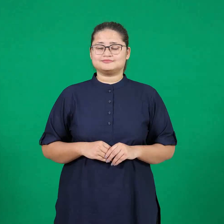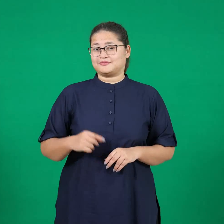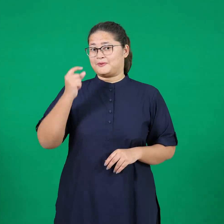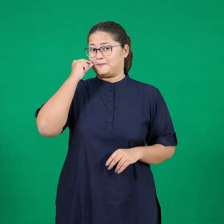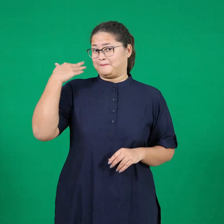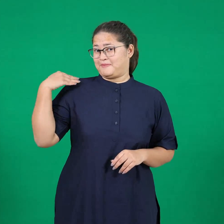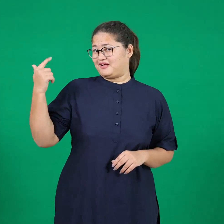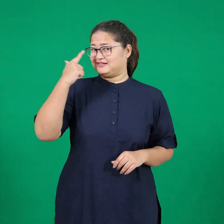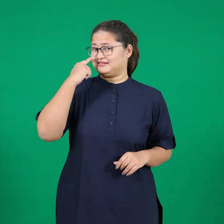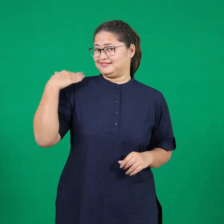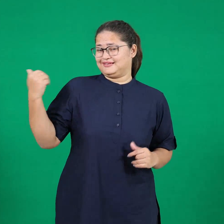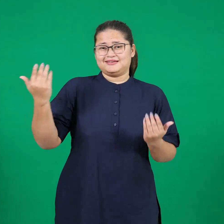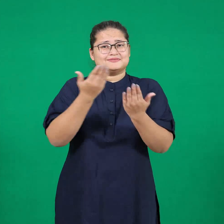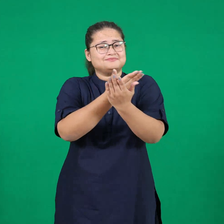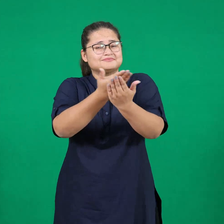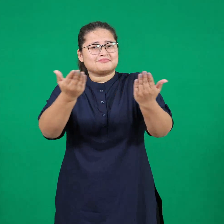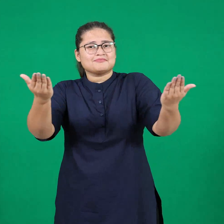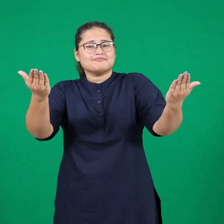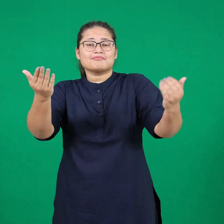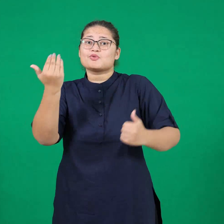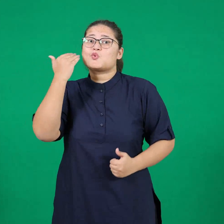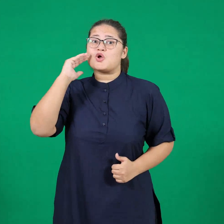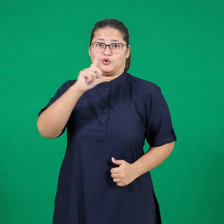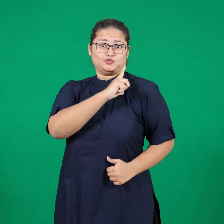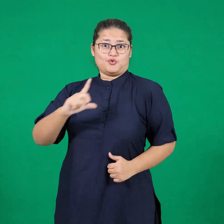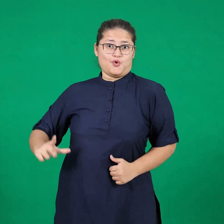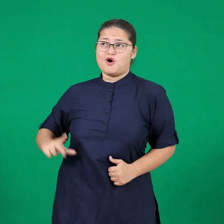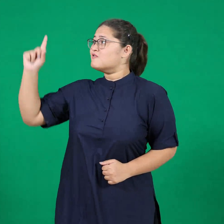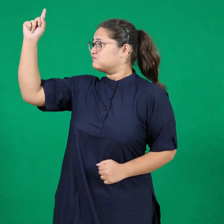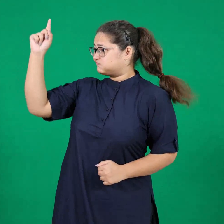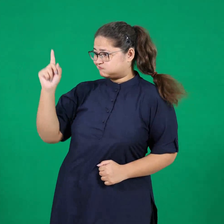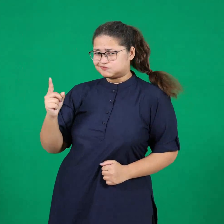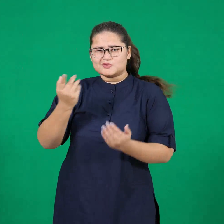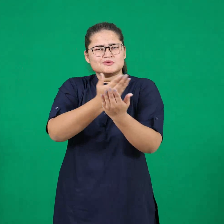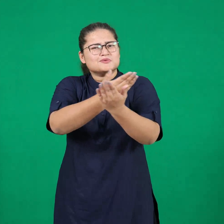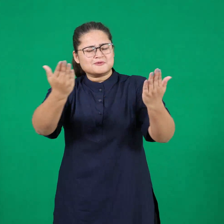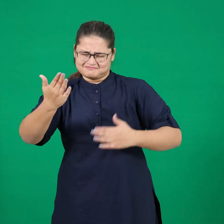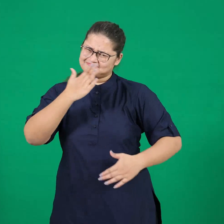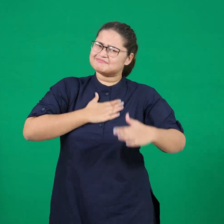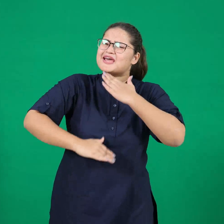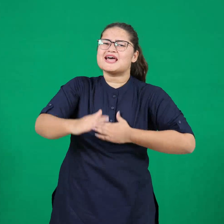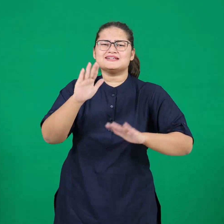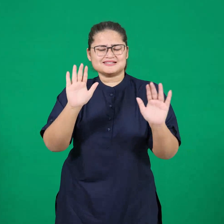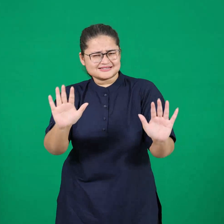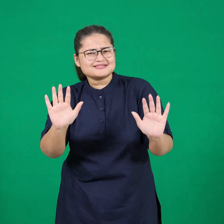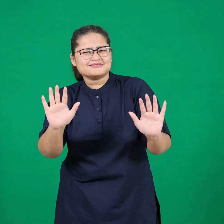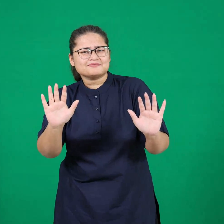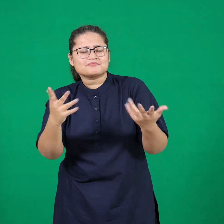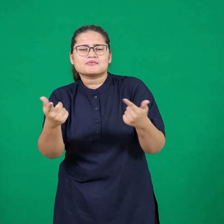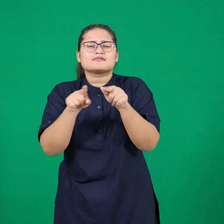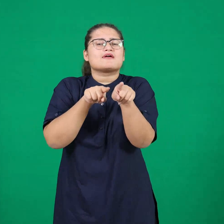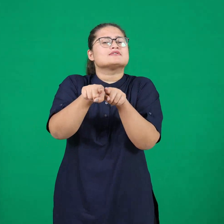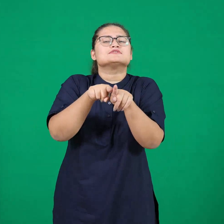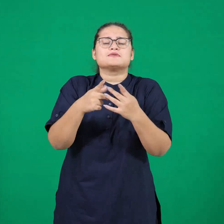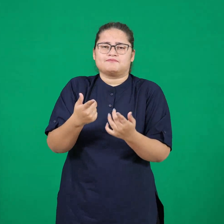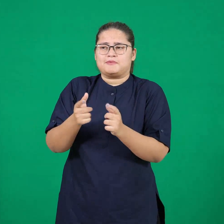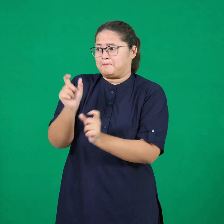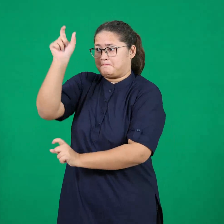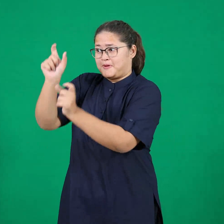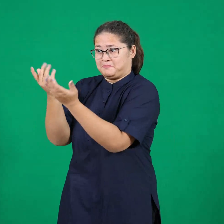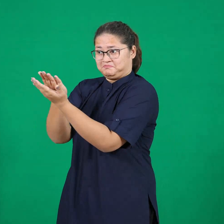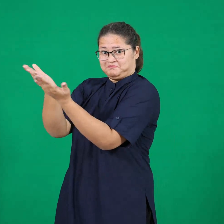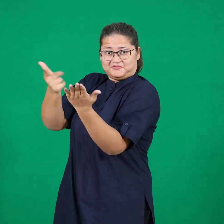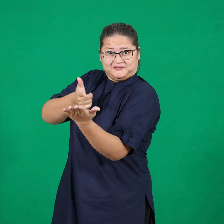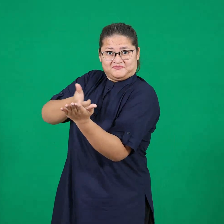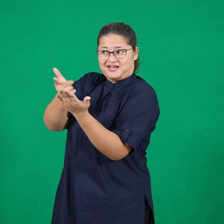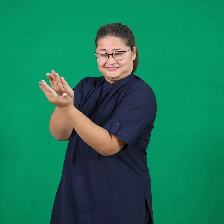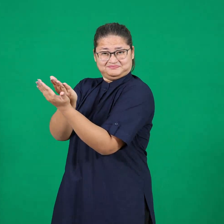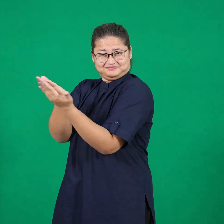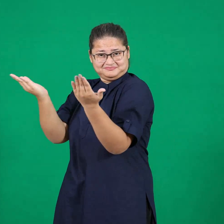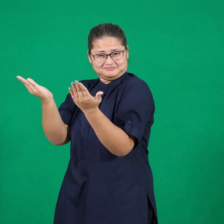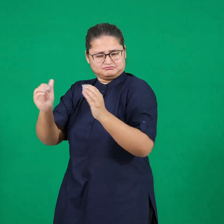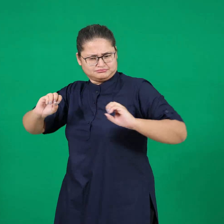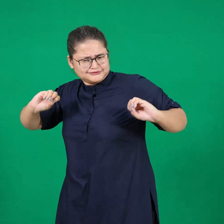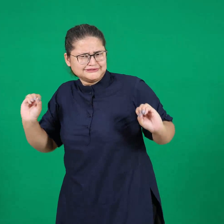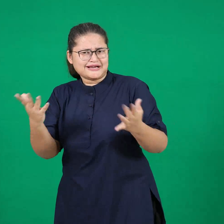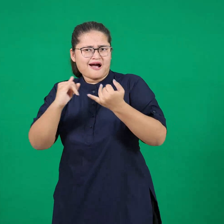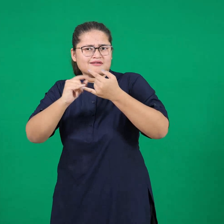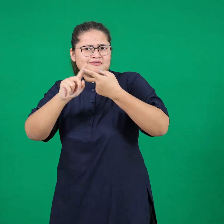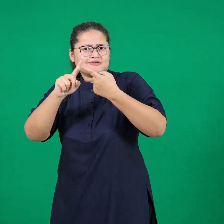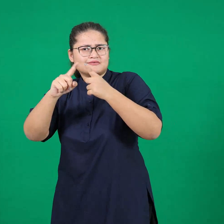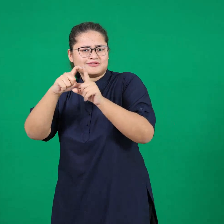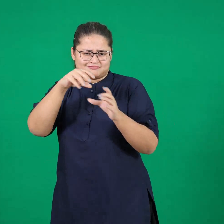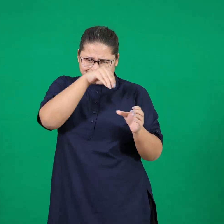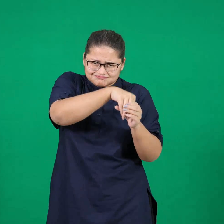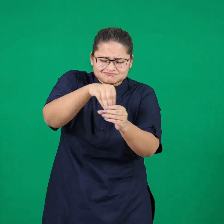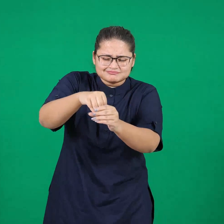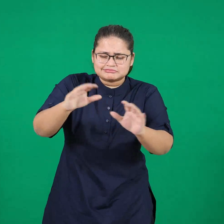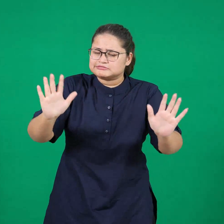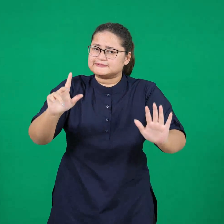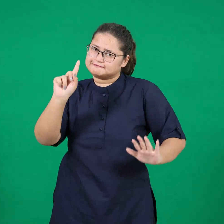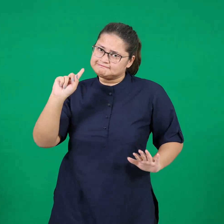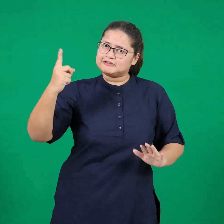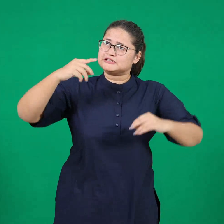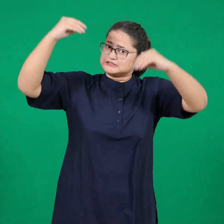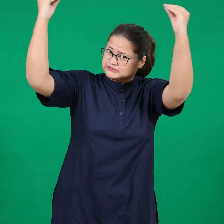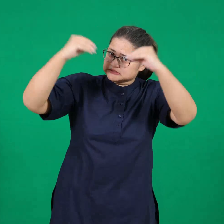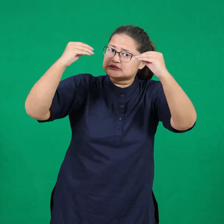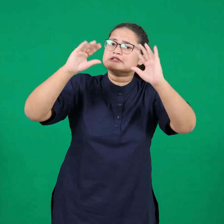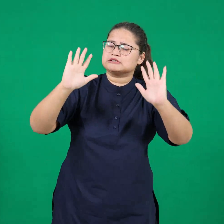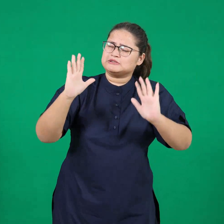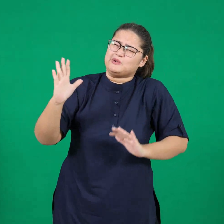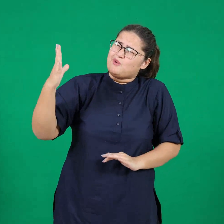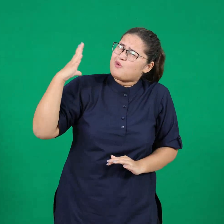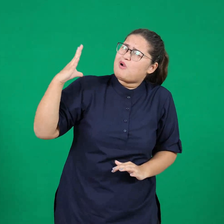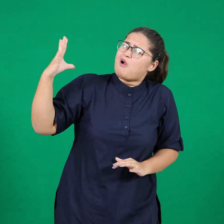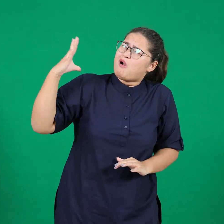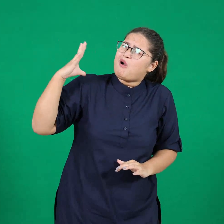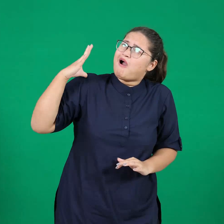Be patient, then, brothers, until the Lord ' s coming.